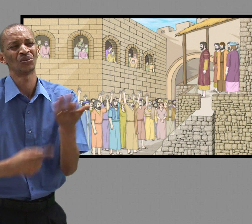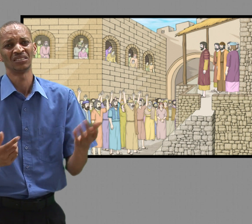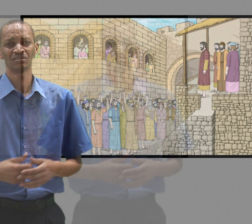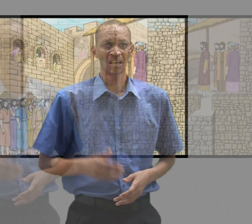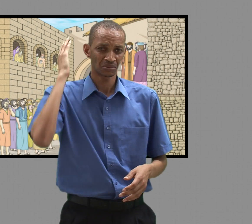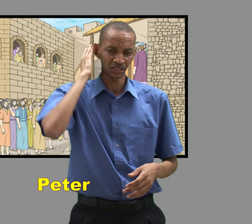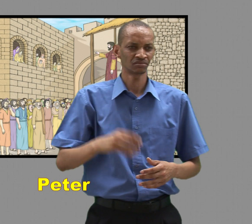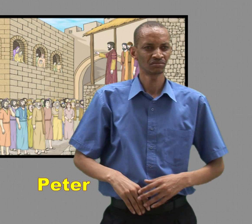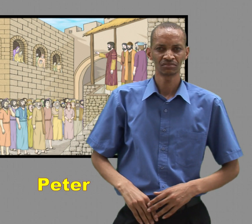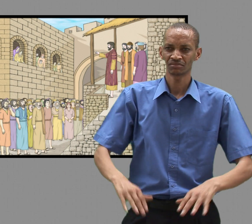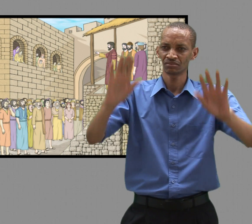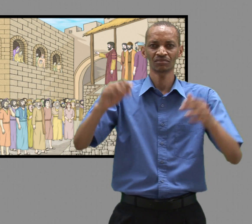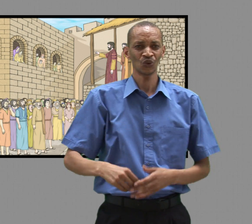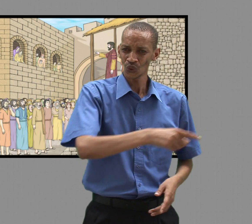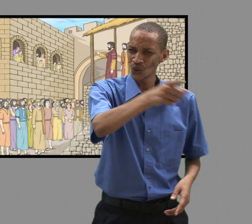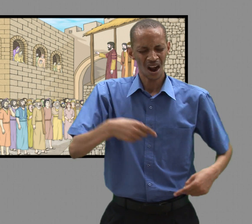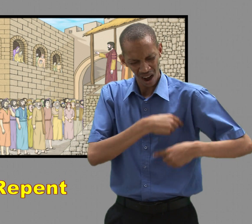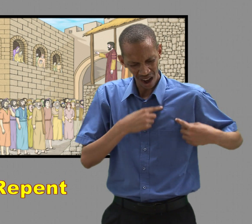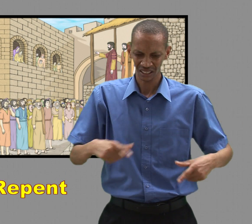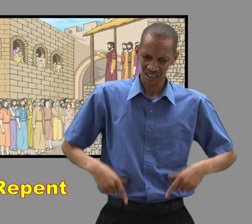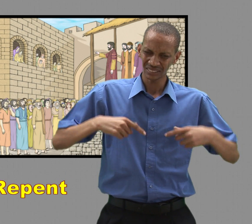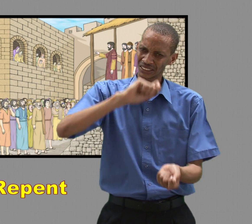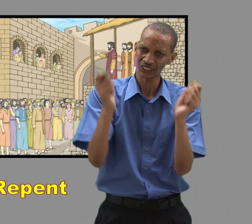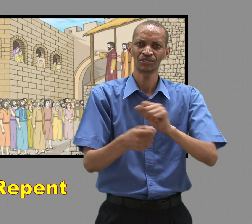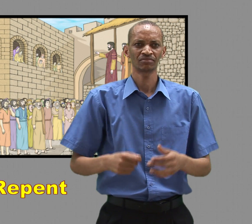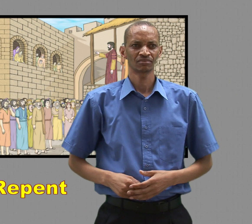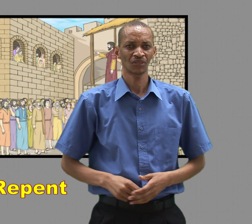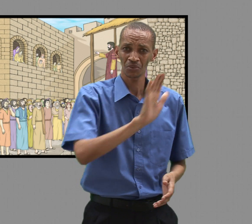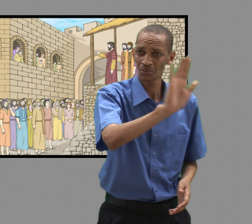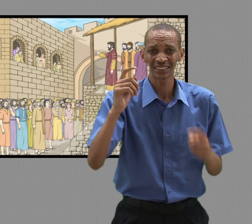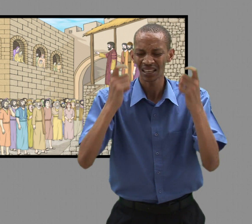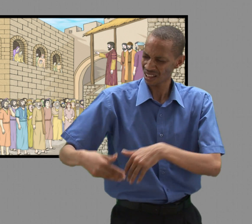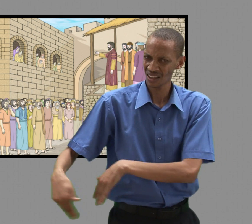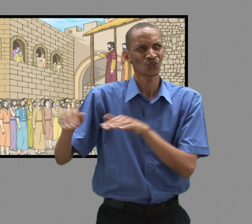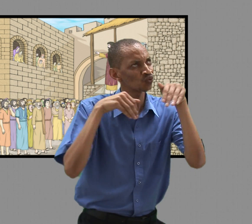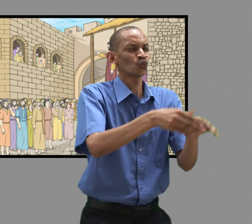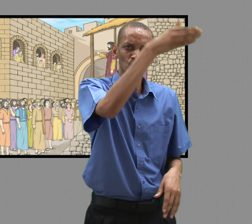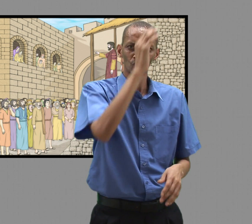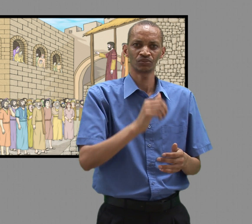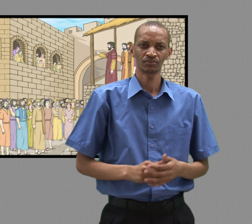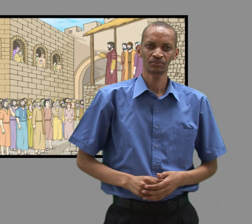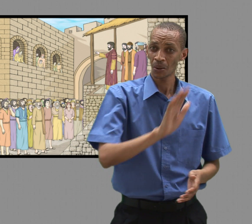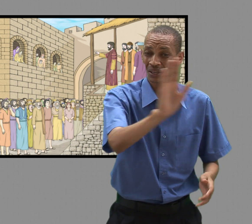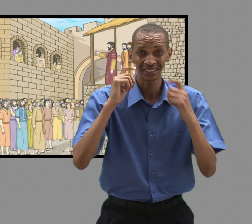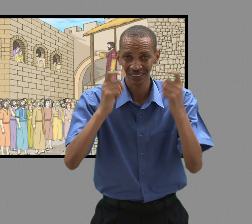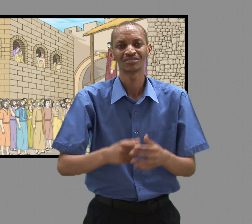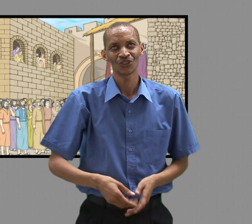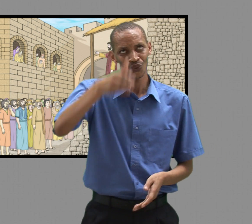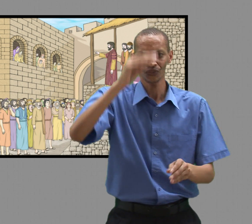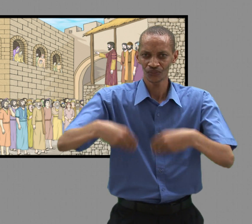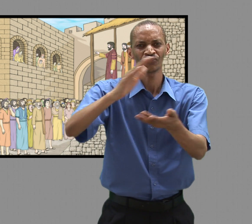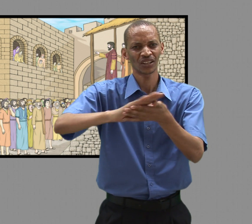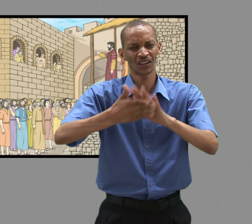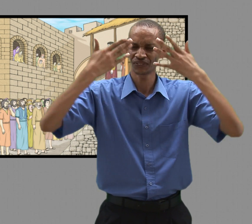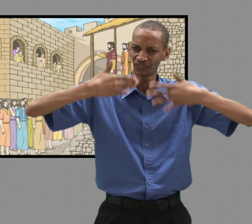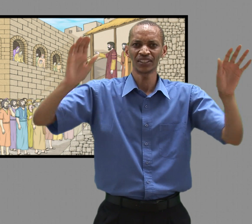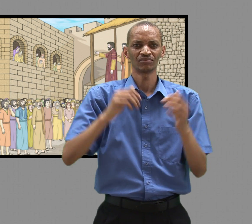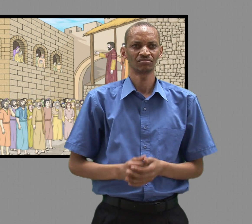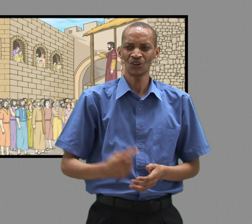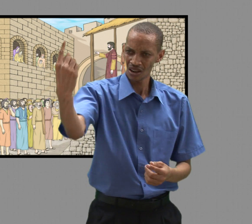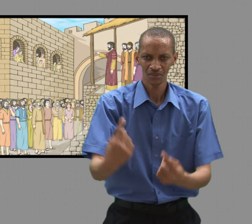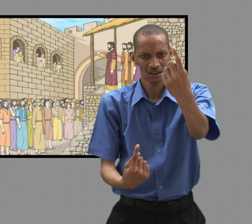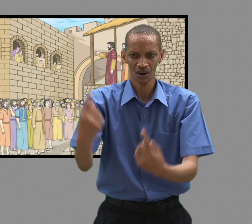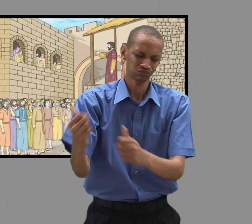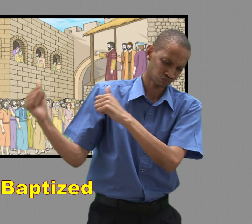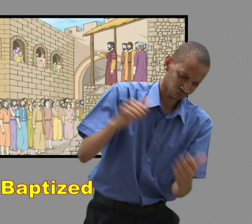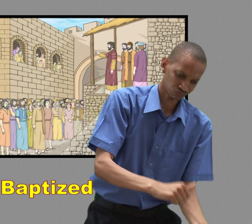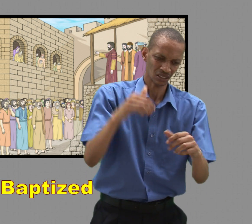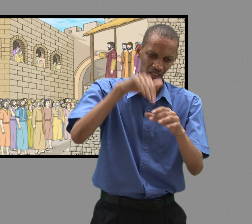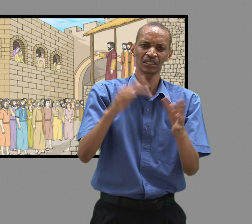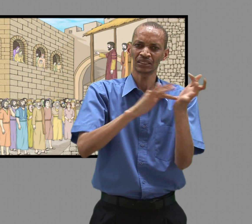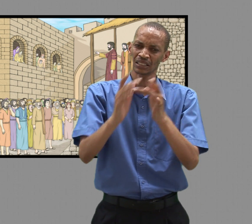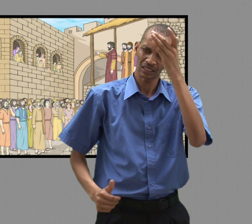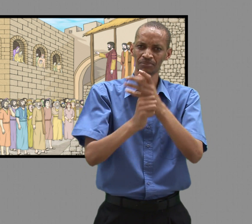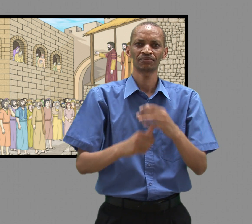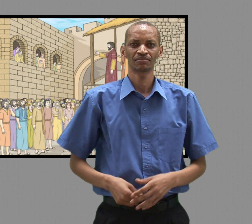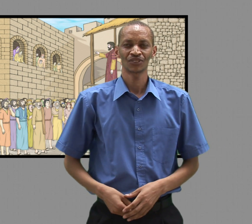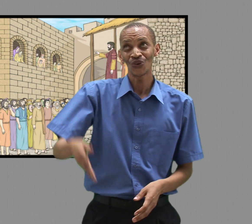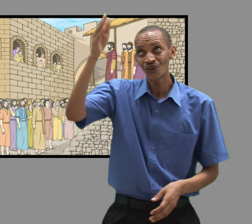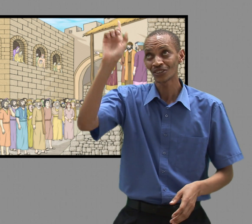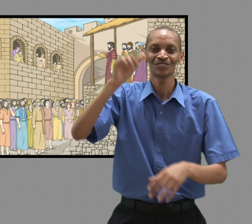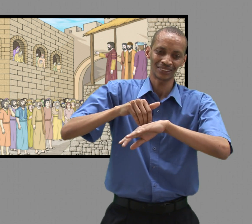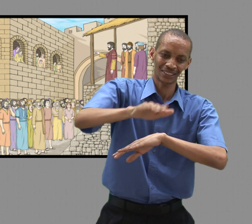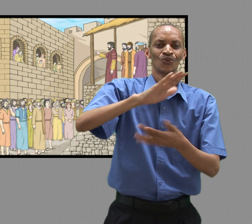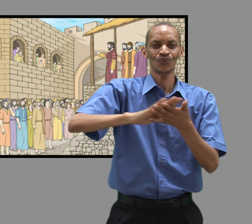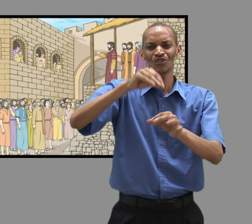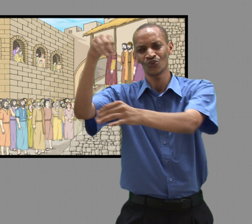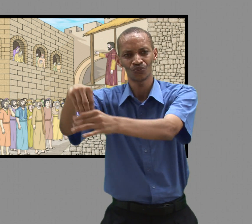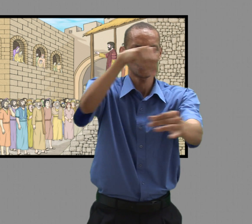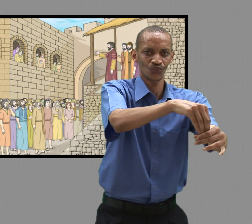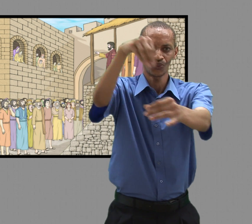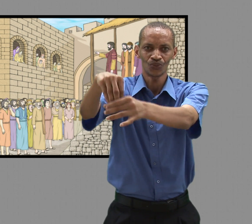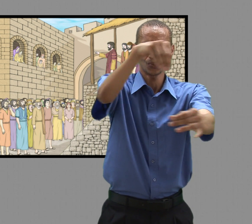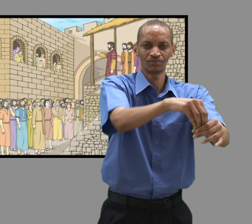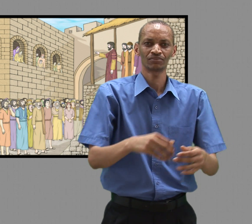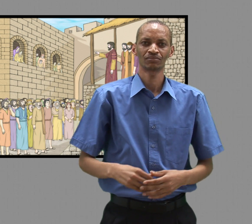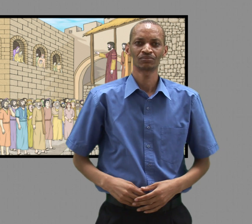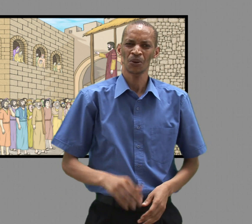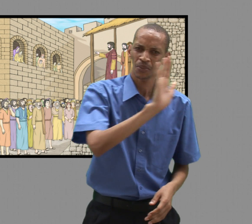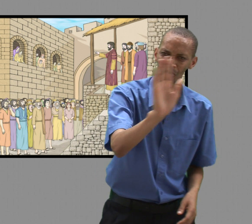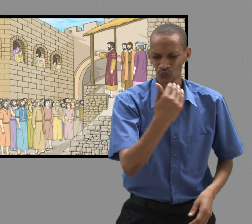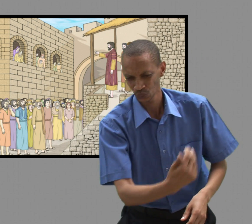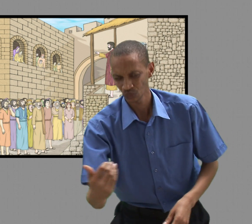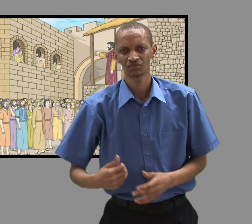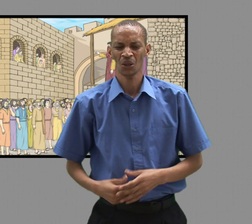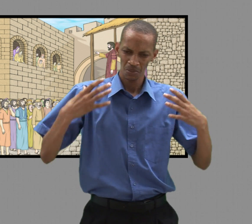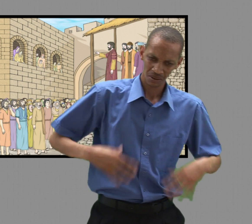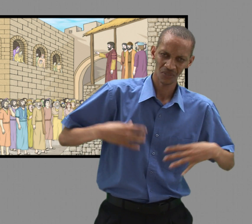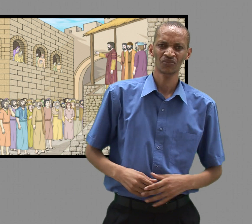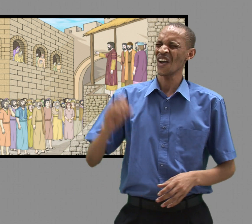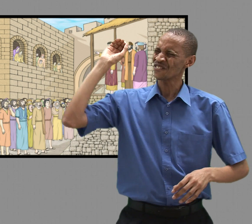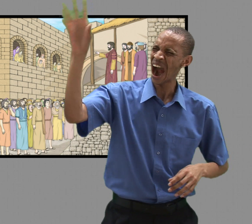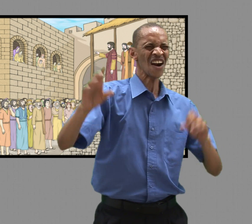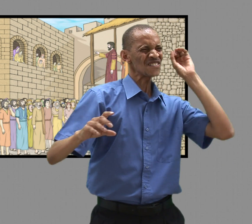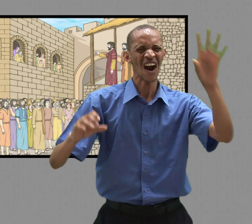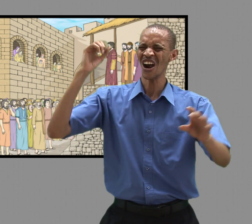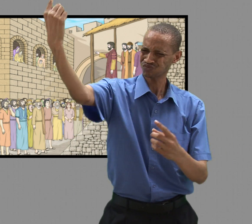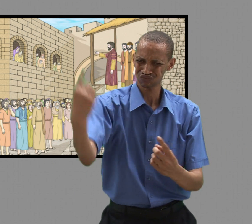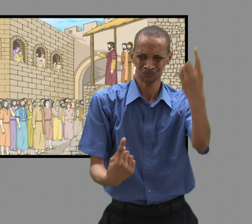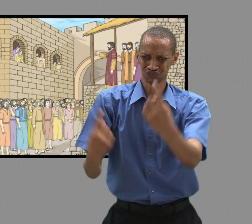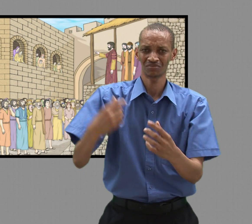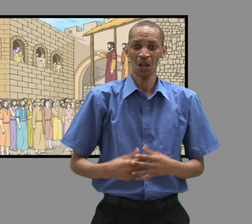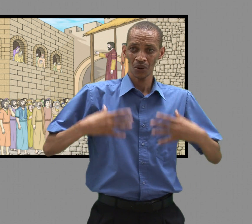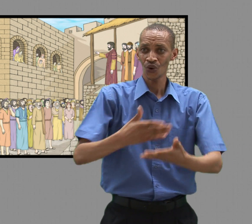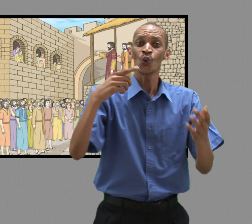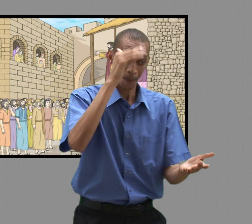Peter replied, “Repent and be baptized, every one of you, in the name of Jesus Christ for the forgiveness of your sins, and you will receive the gift of the Holy Spirit.